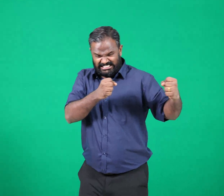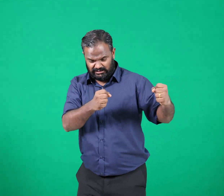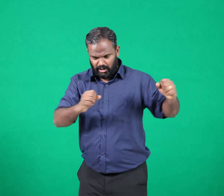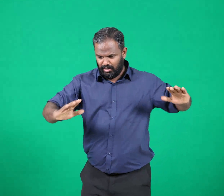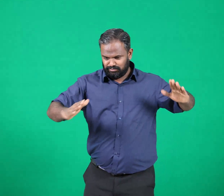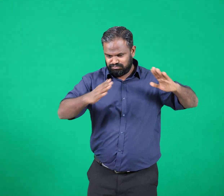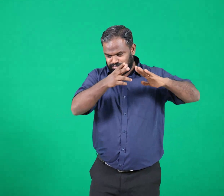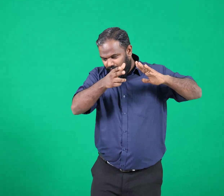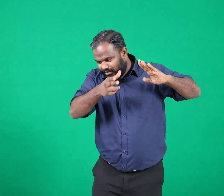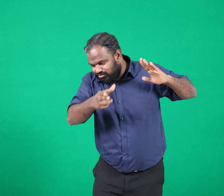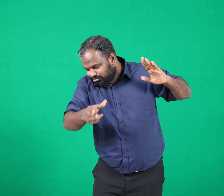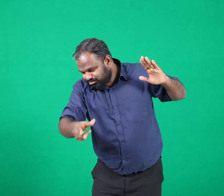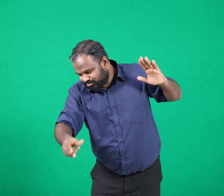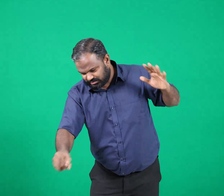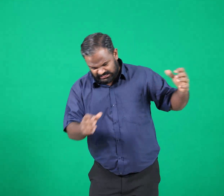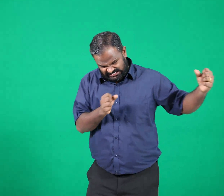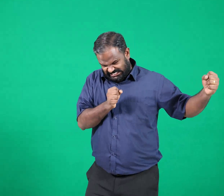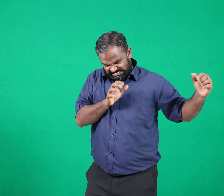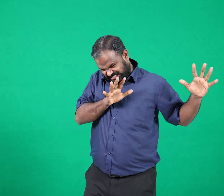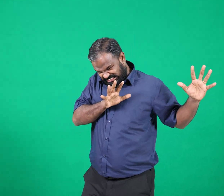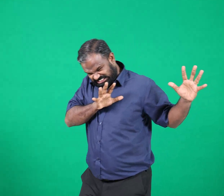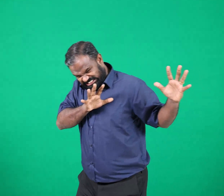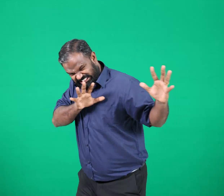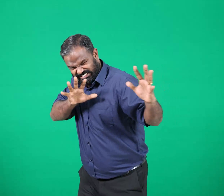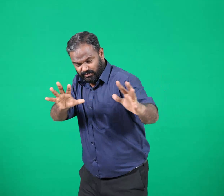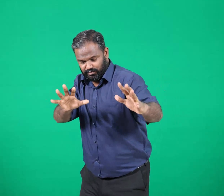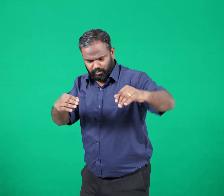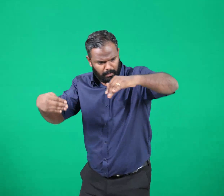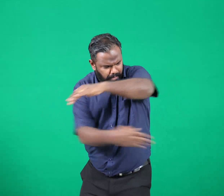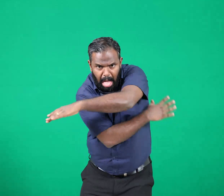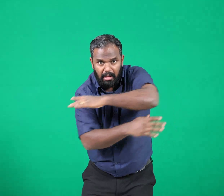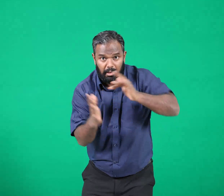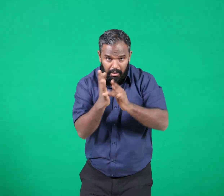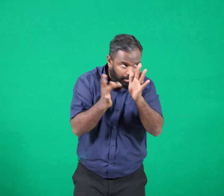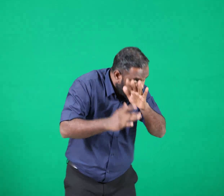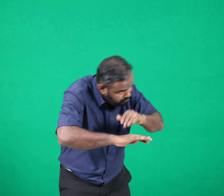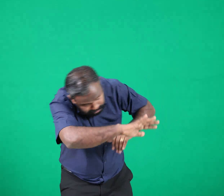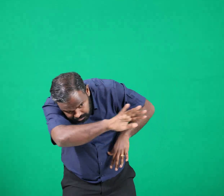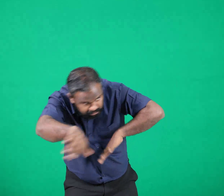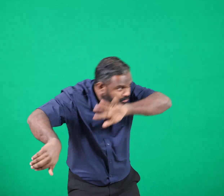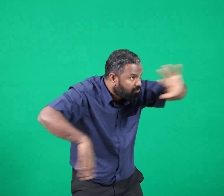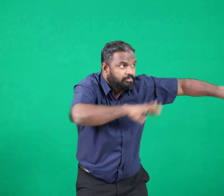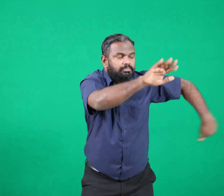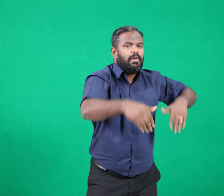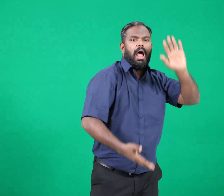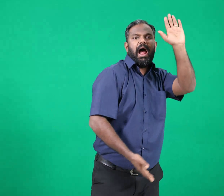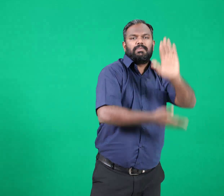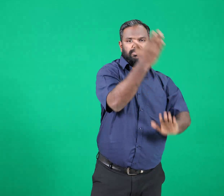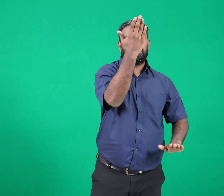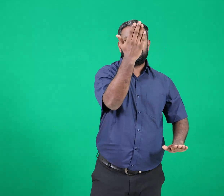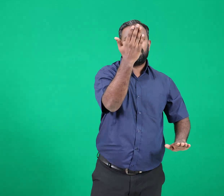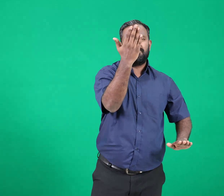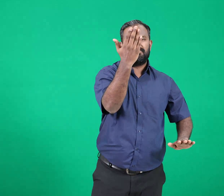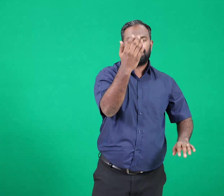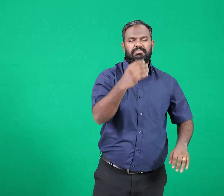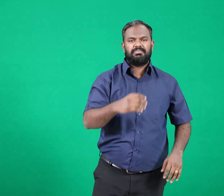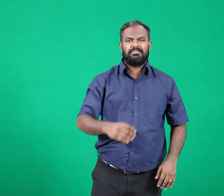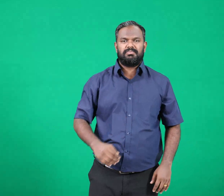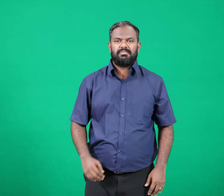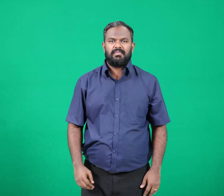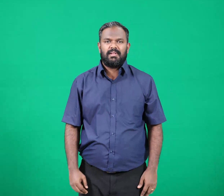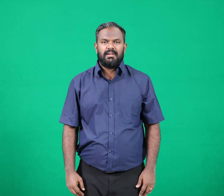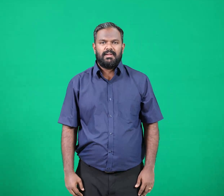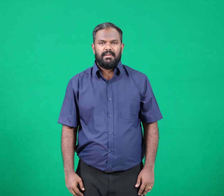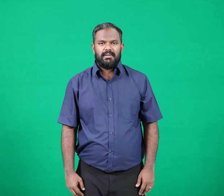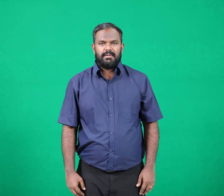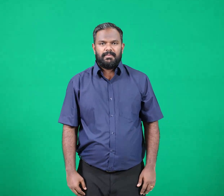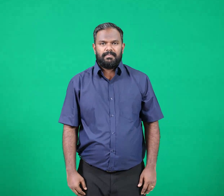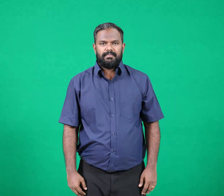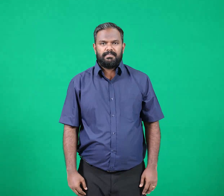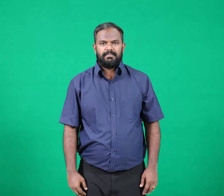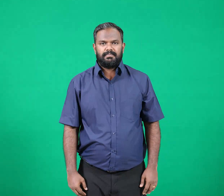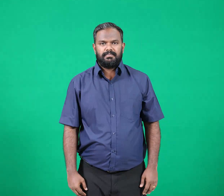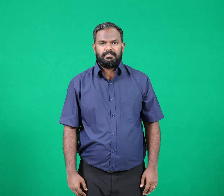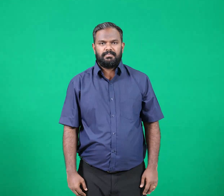But Jesus passed through the crowd and went on His way.